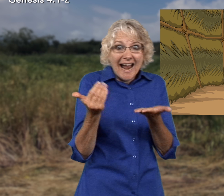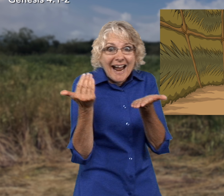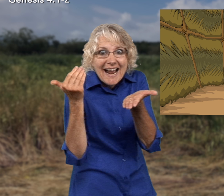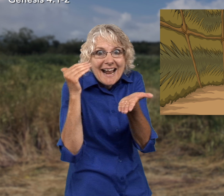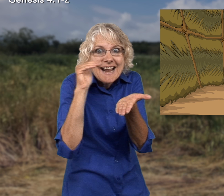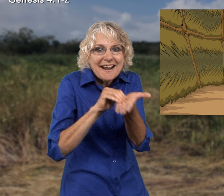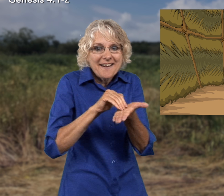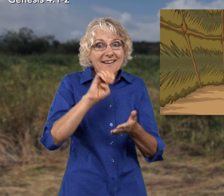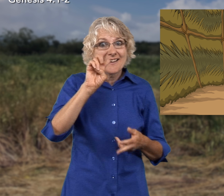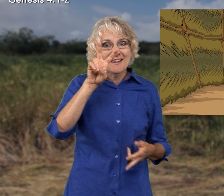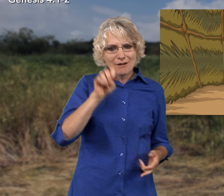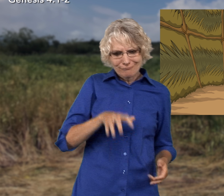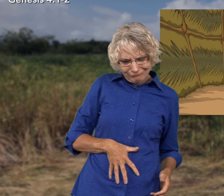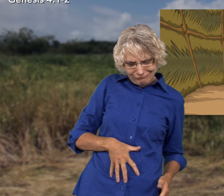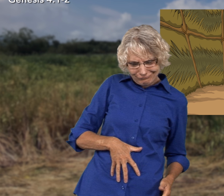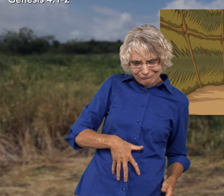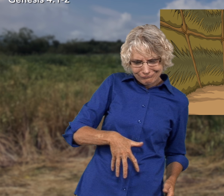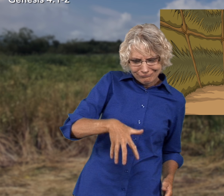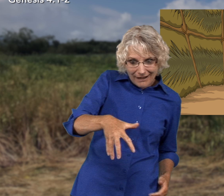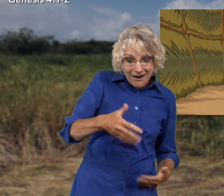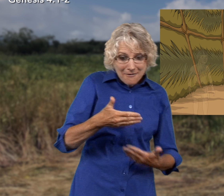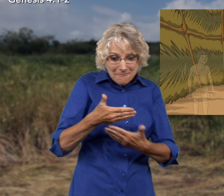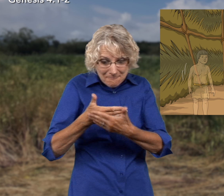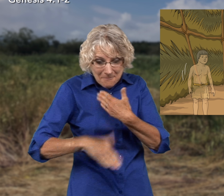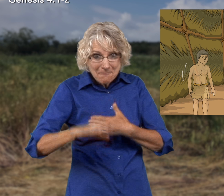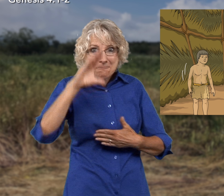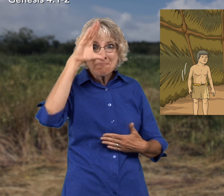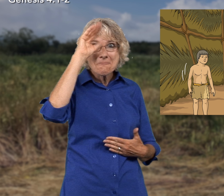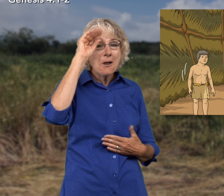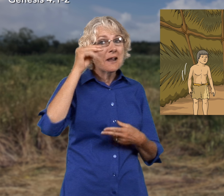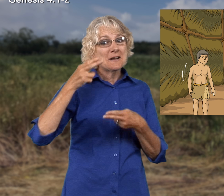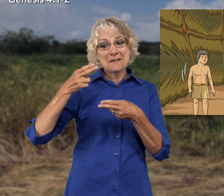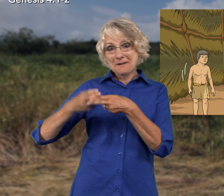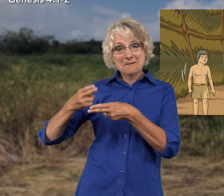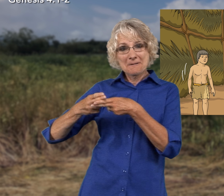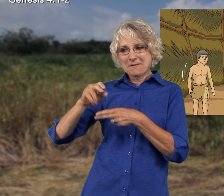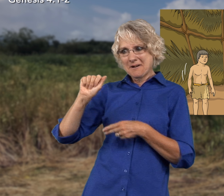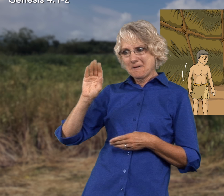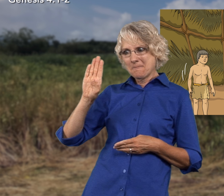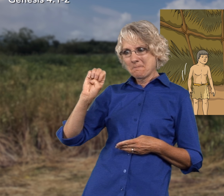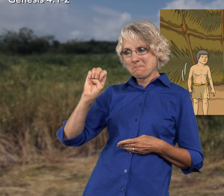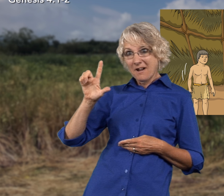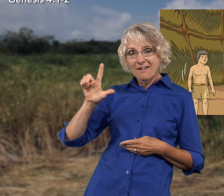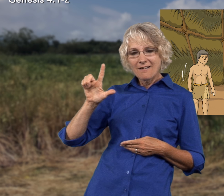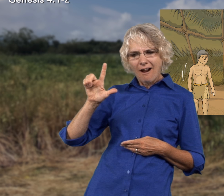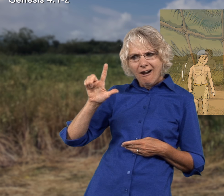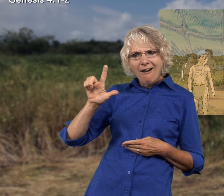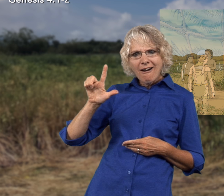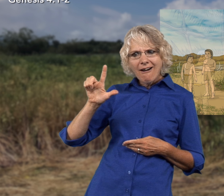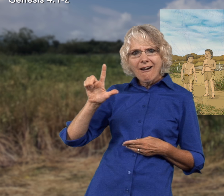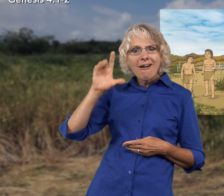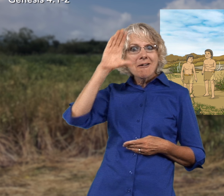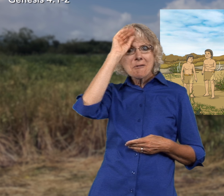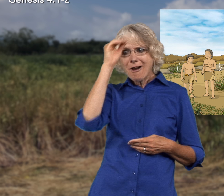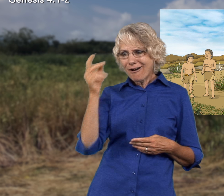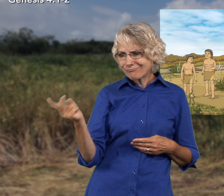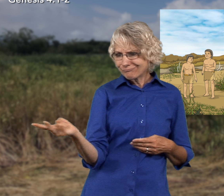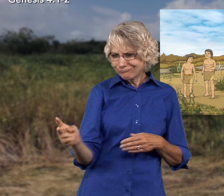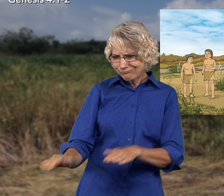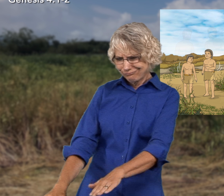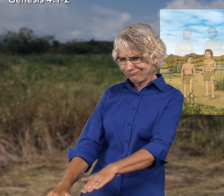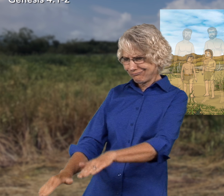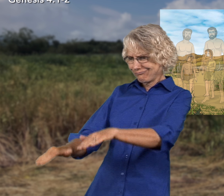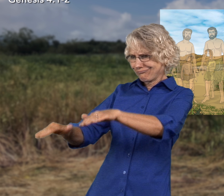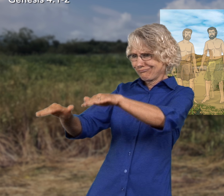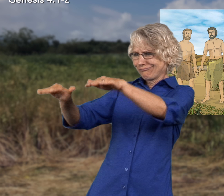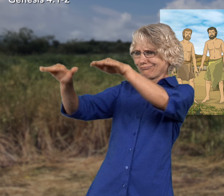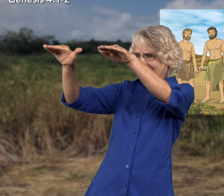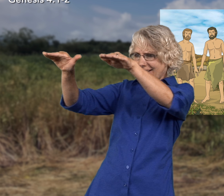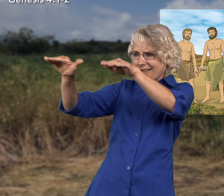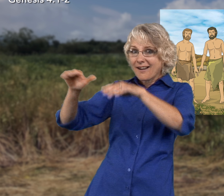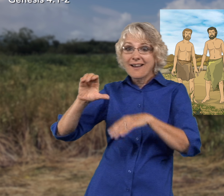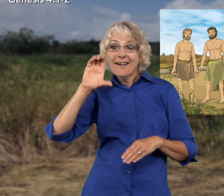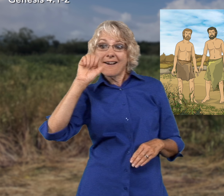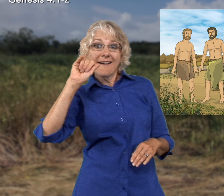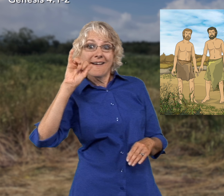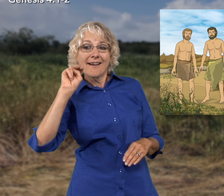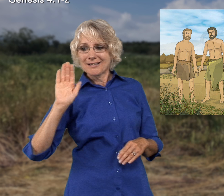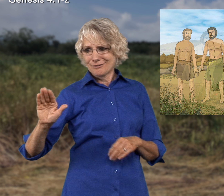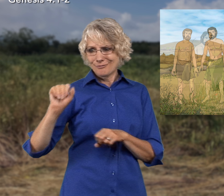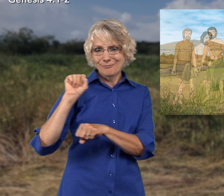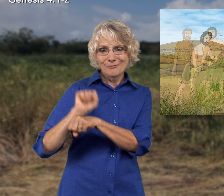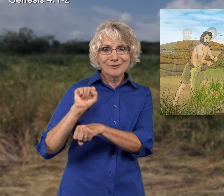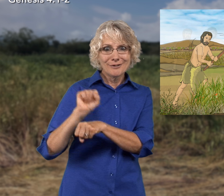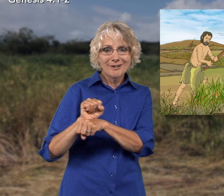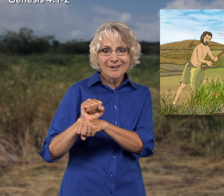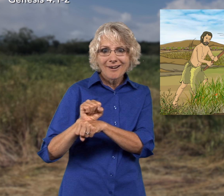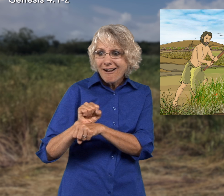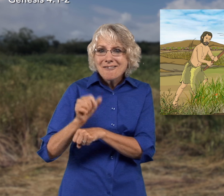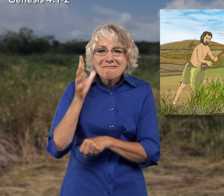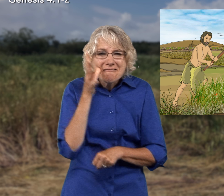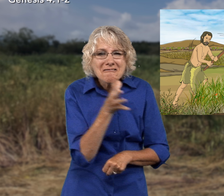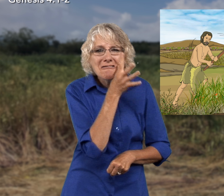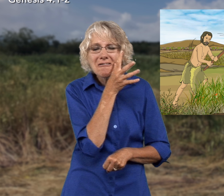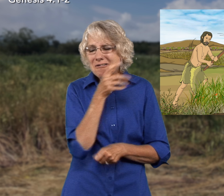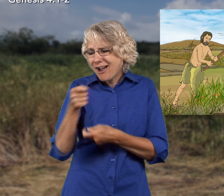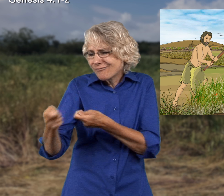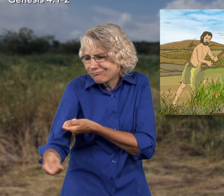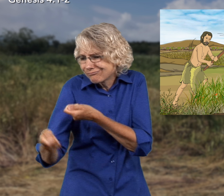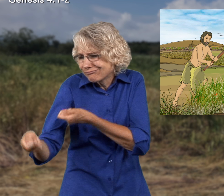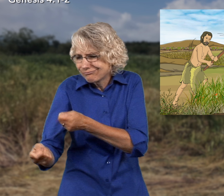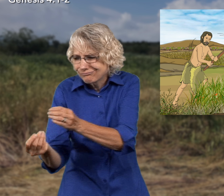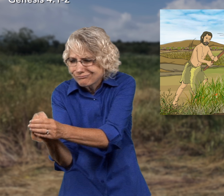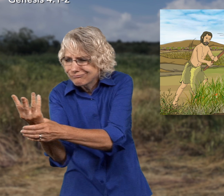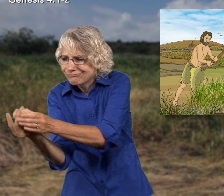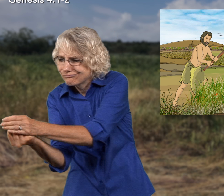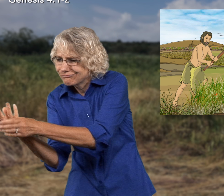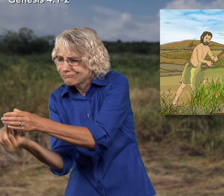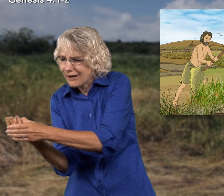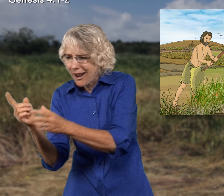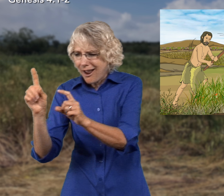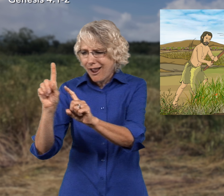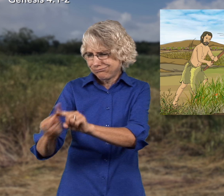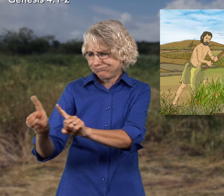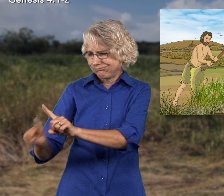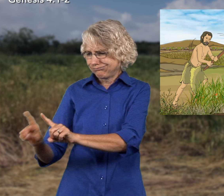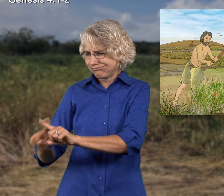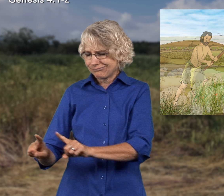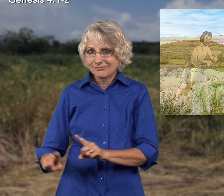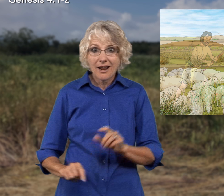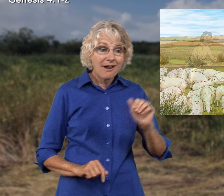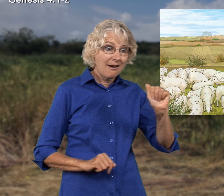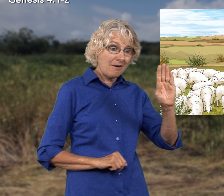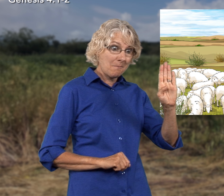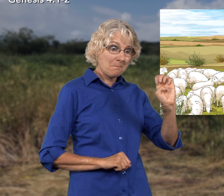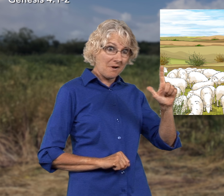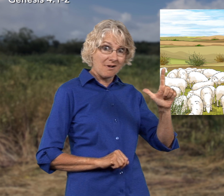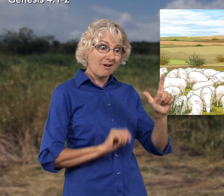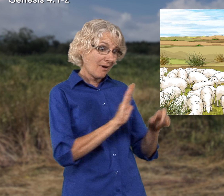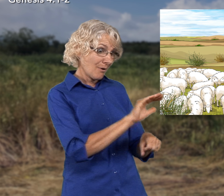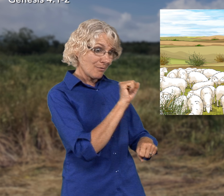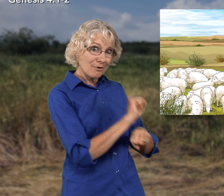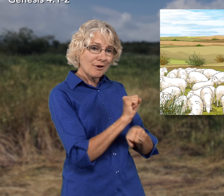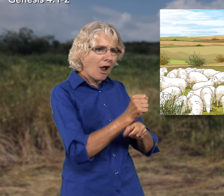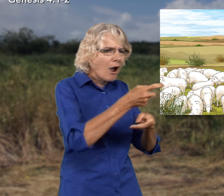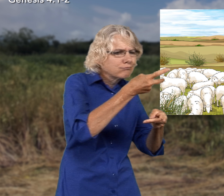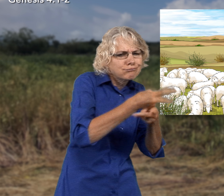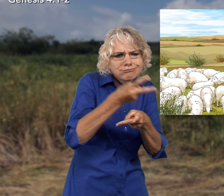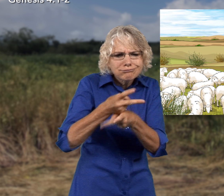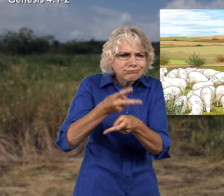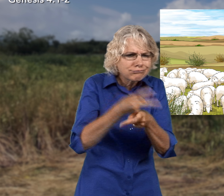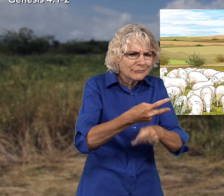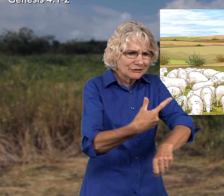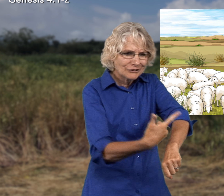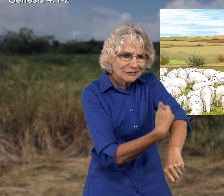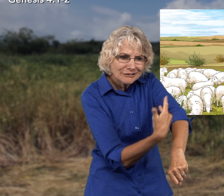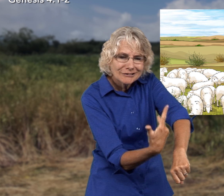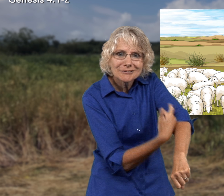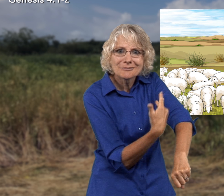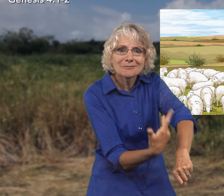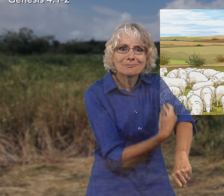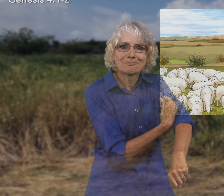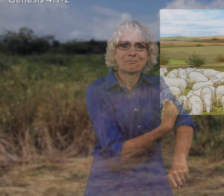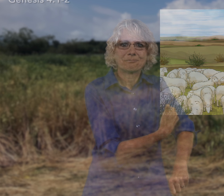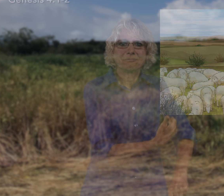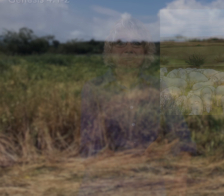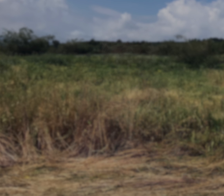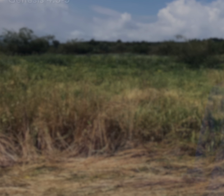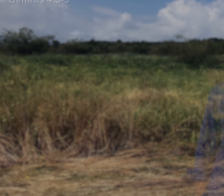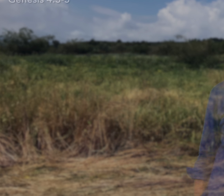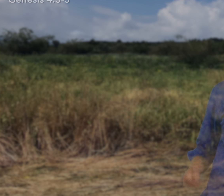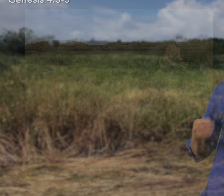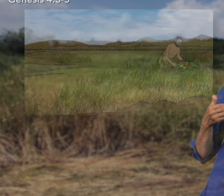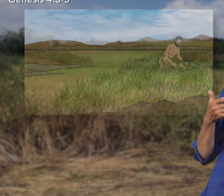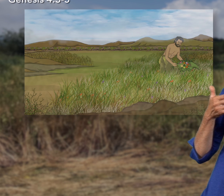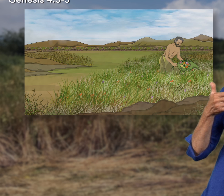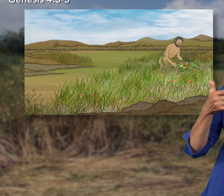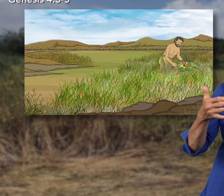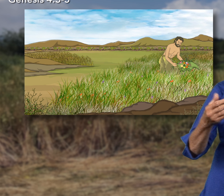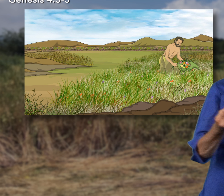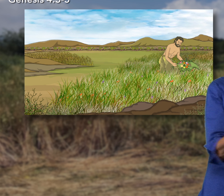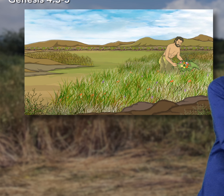Later she gave birth to Cain’s brother Abel. Now Abel was a keeper of sheep, while Cain was a tiller of the soil.